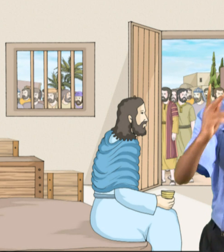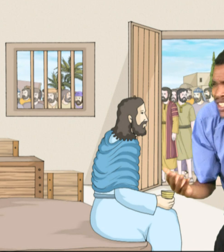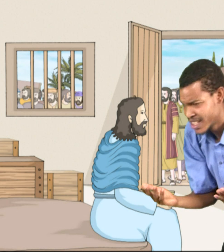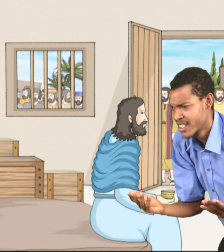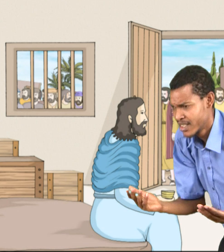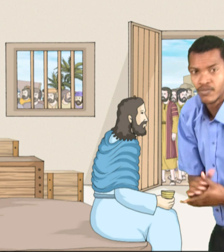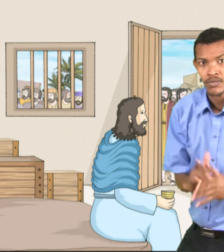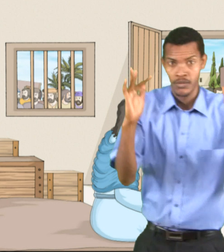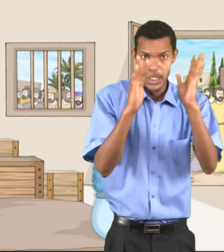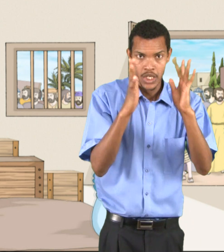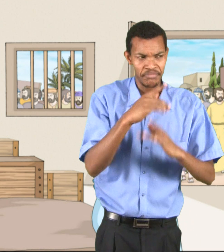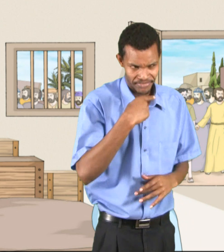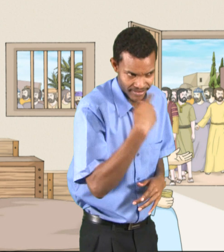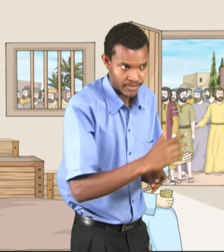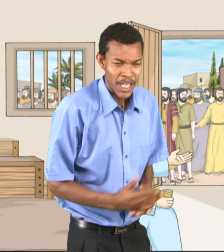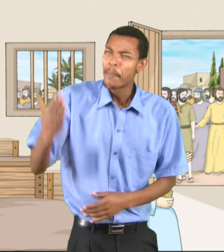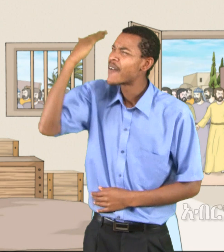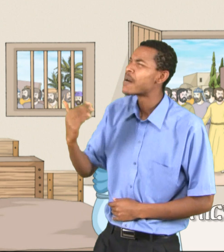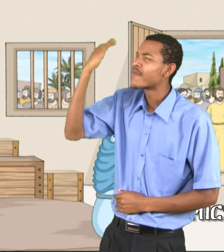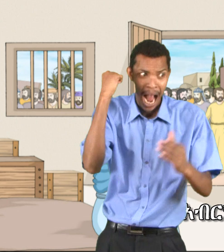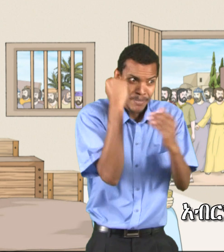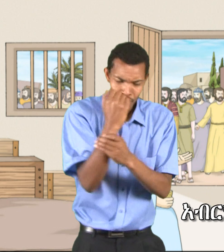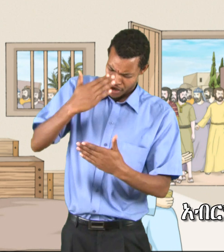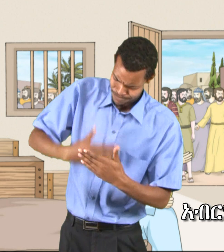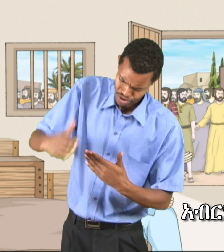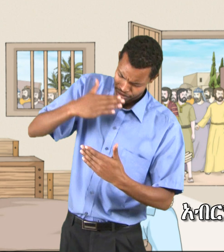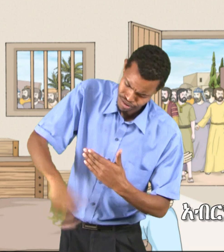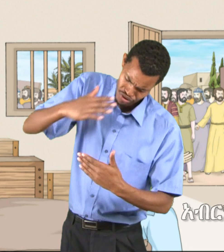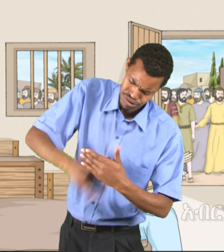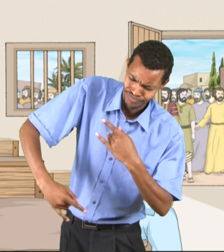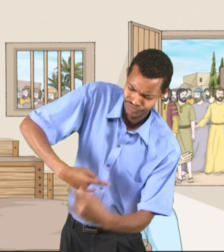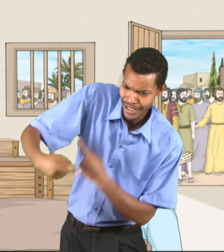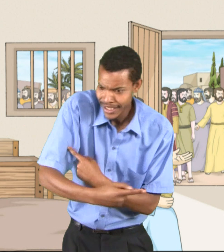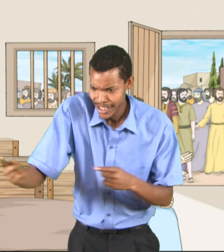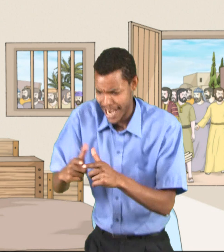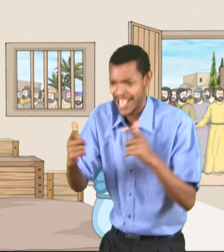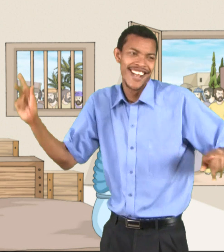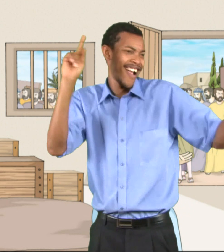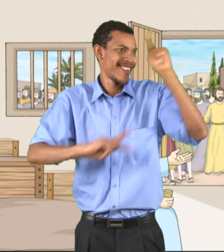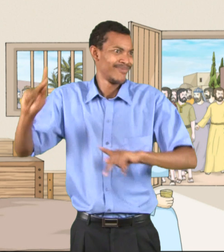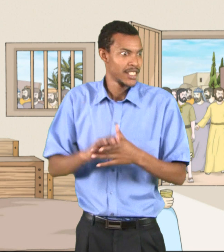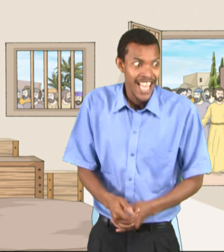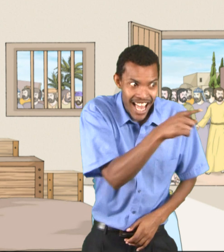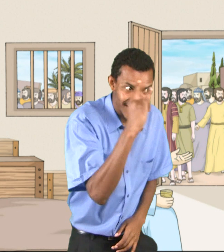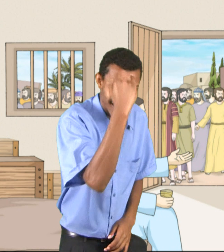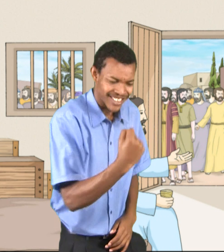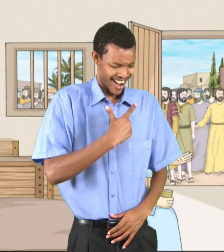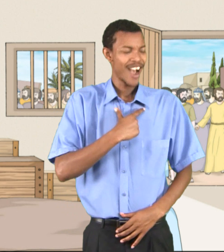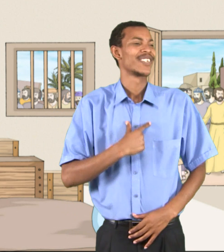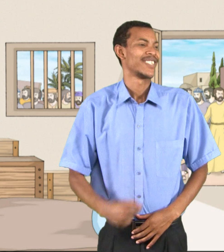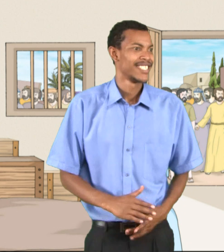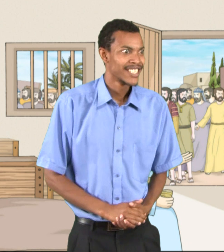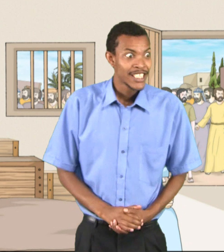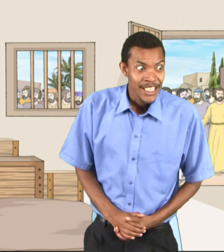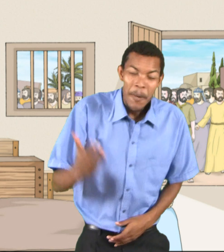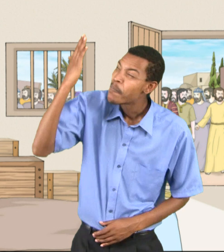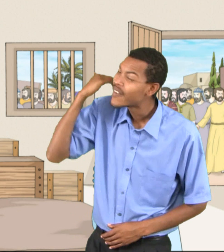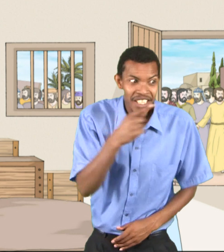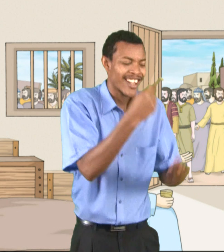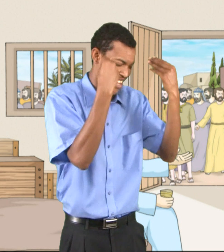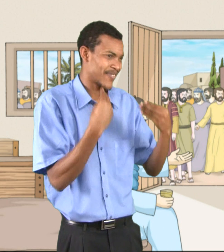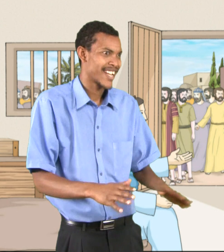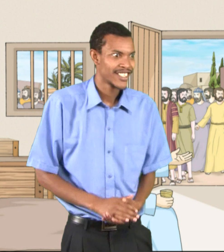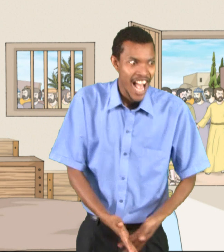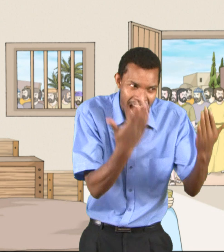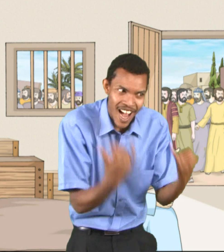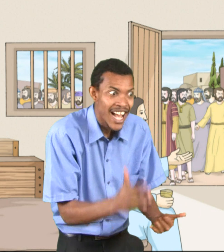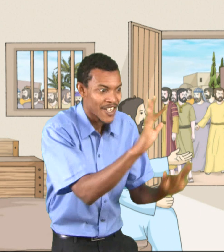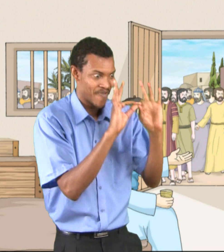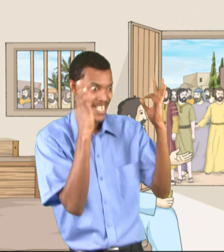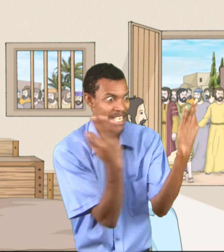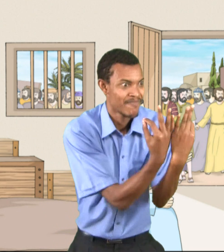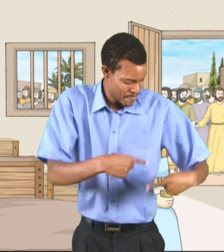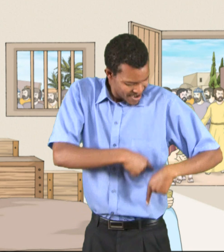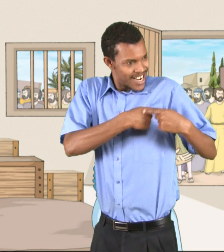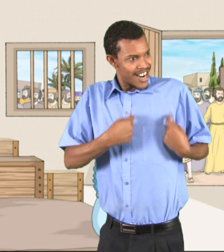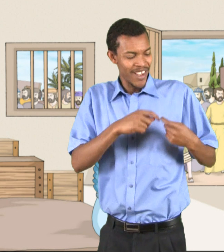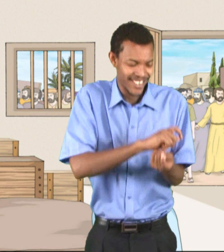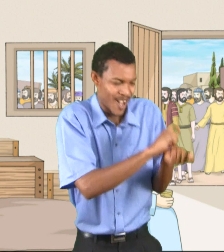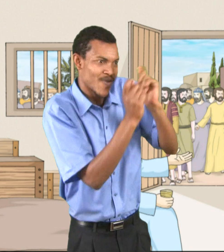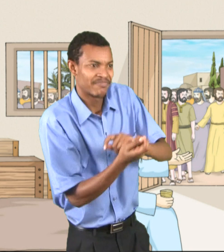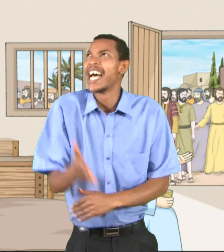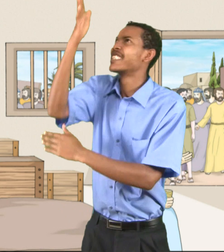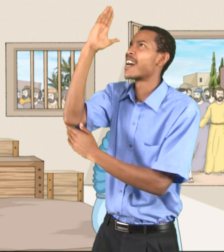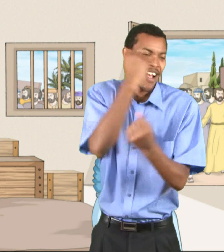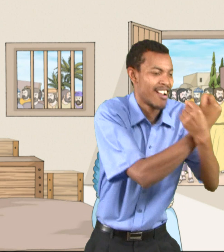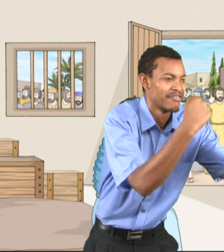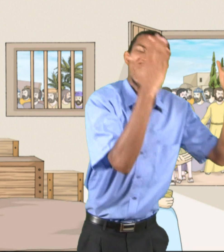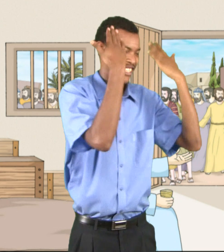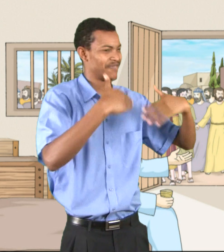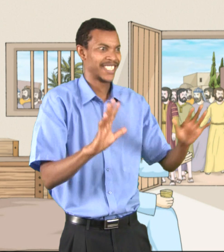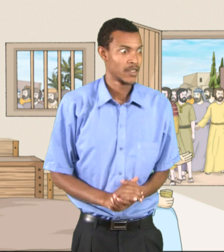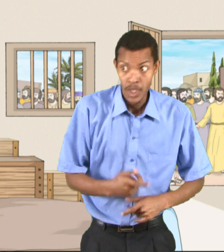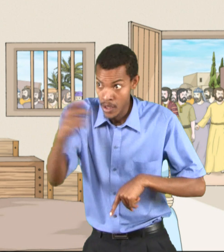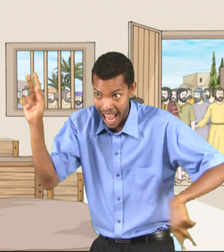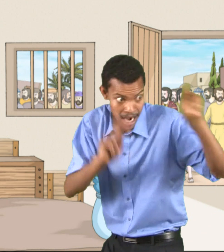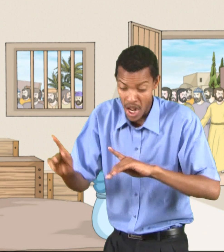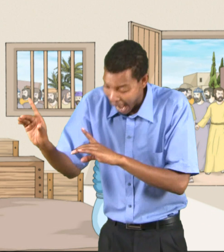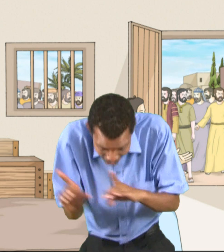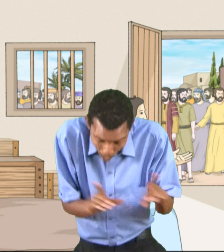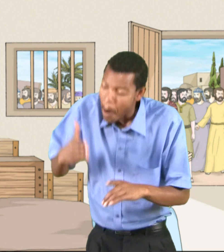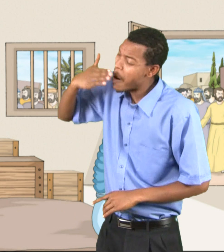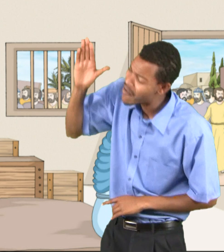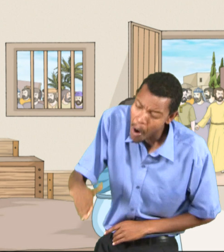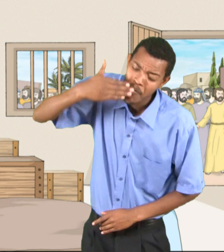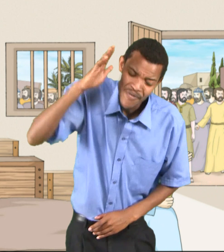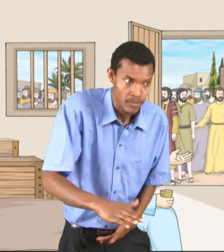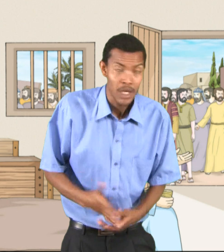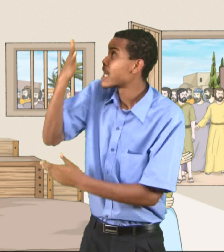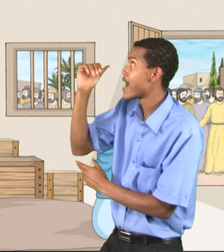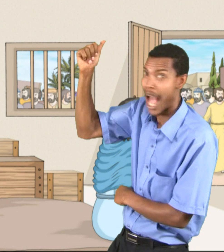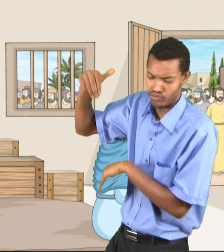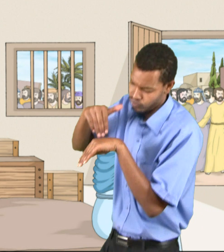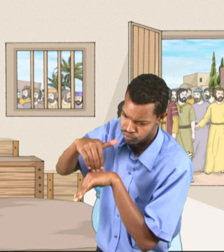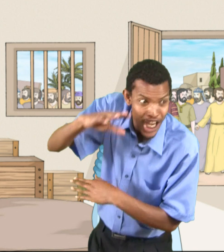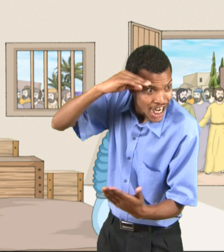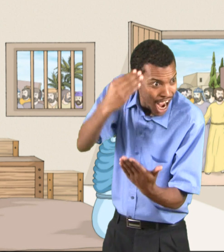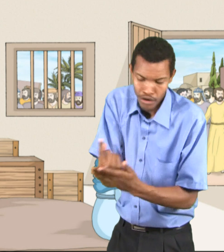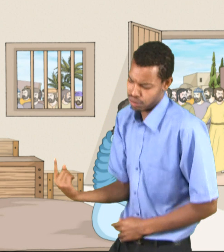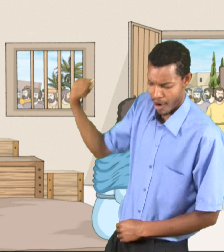Jesus said to him, “Today salvation has come to this house, because this man too is a son of Abraham.